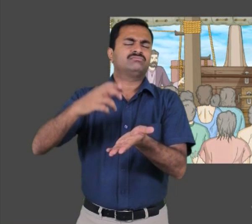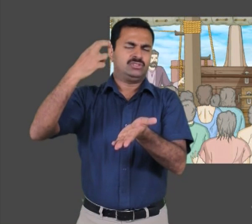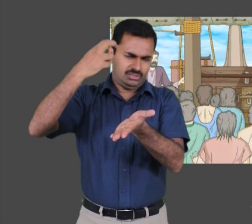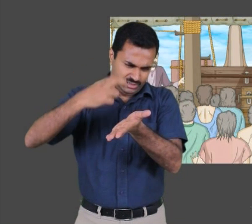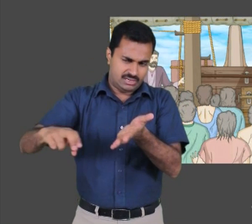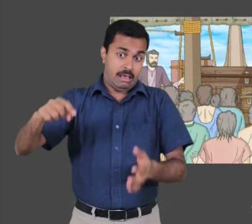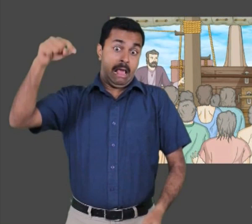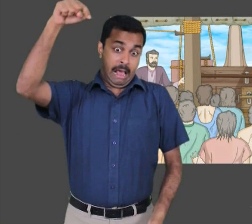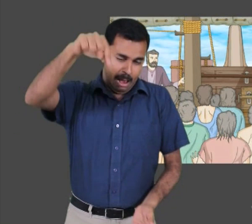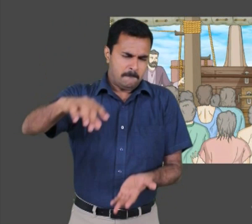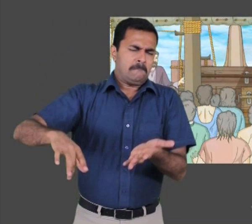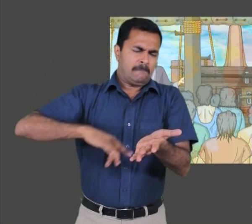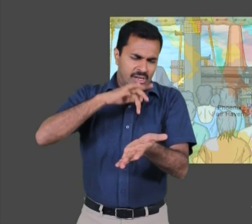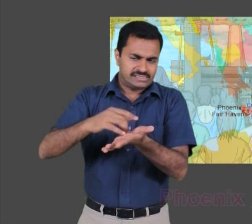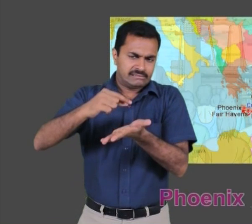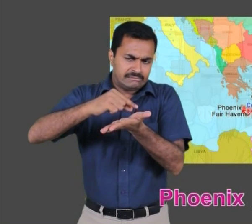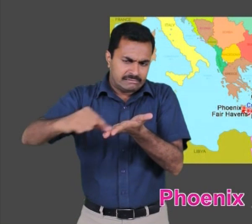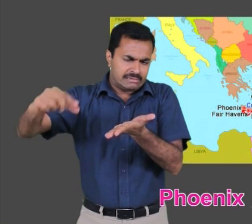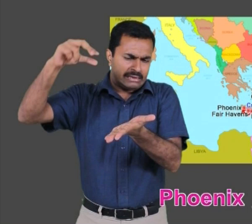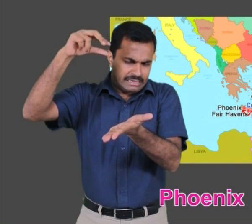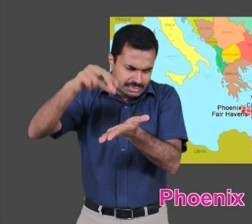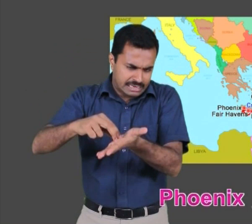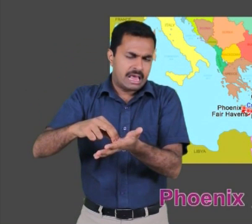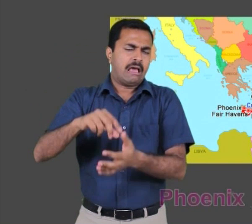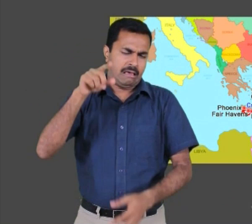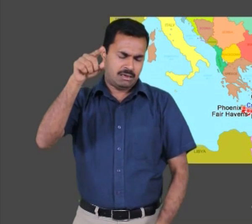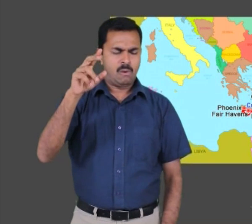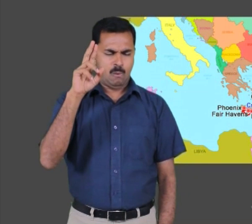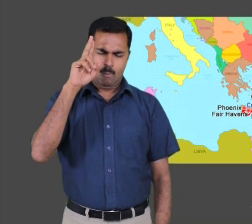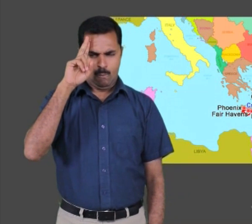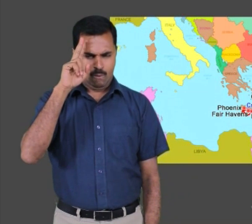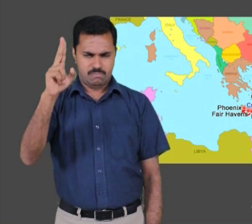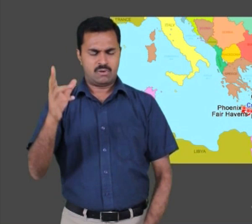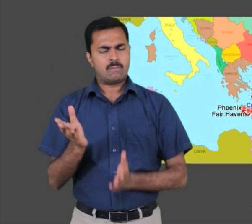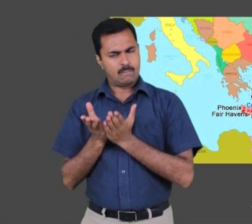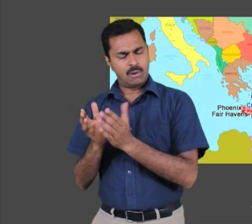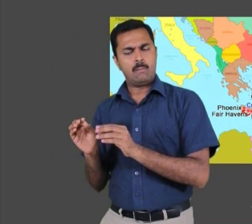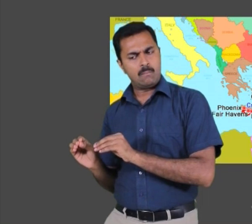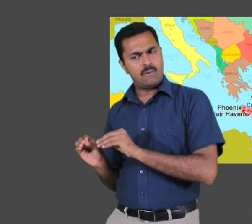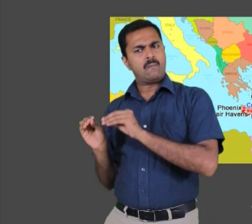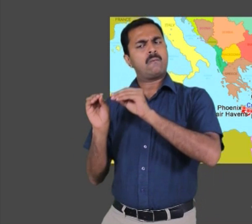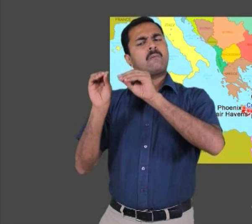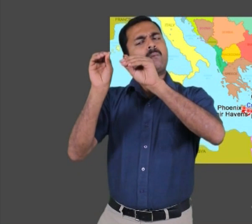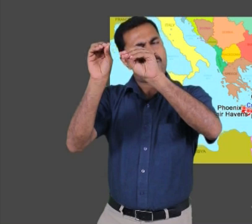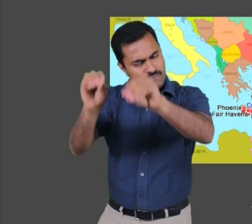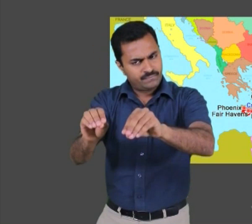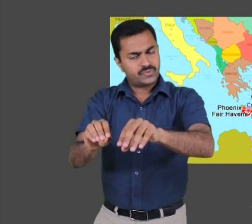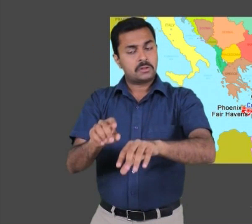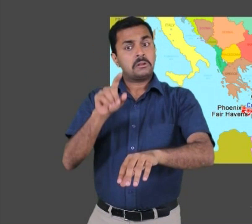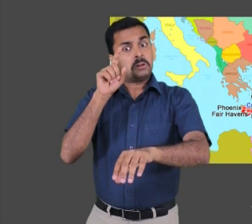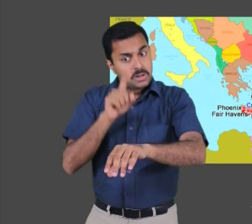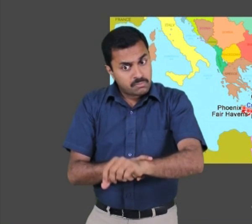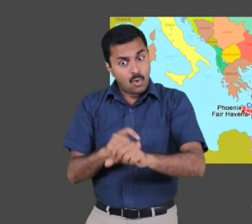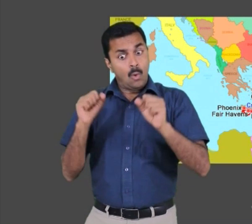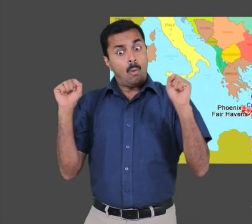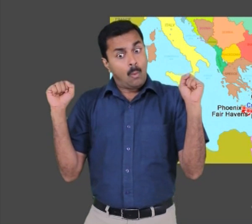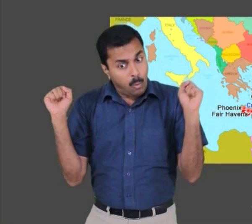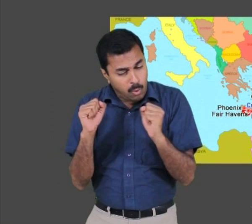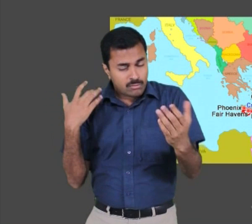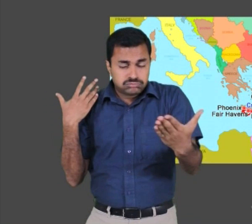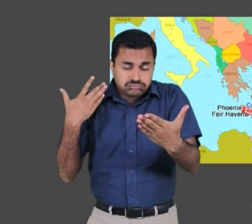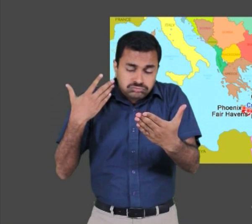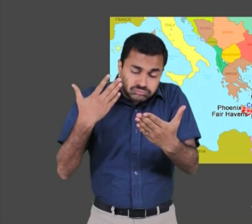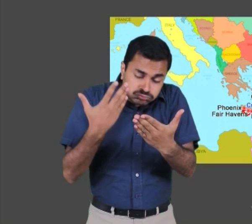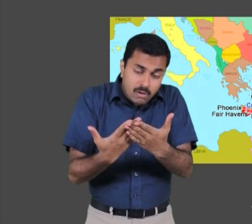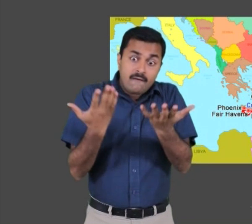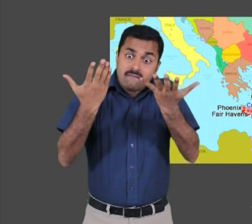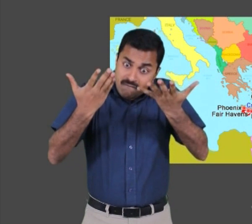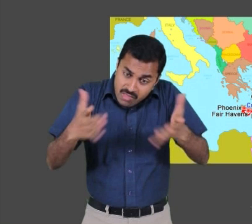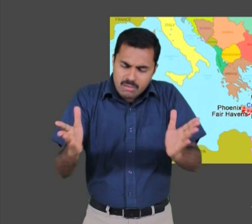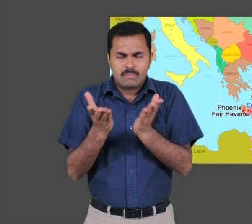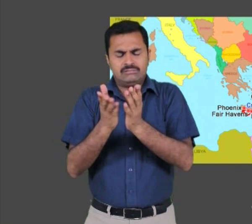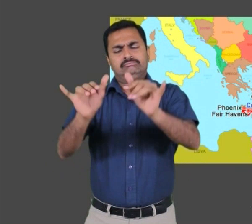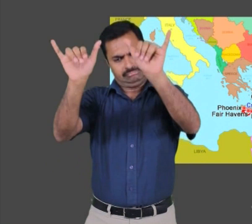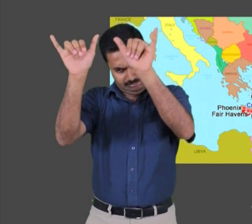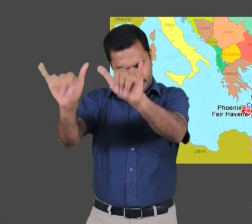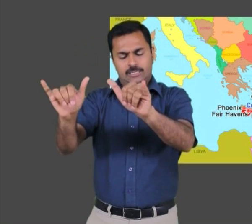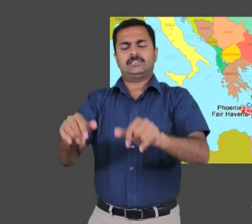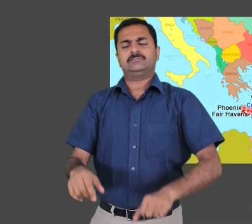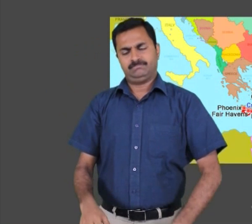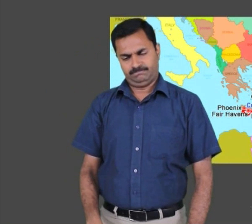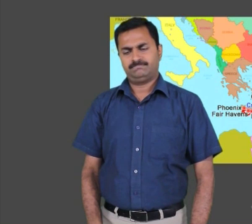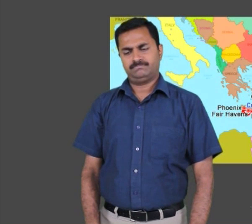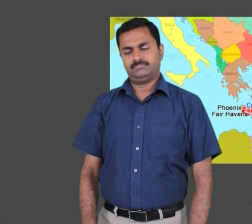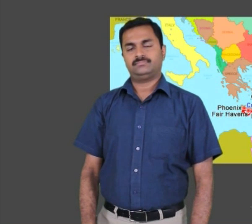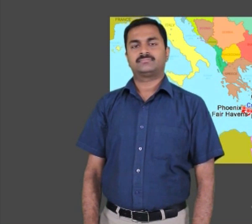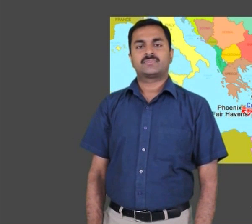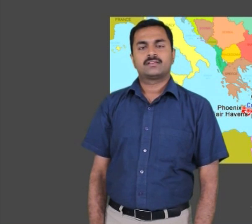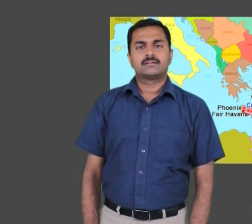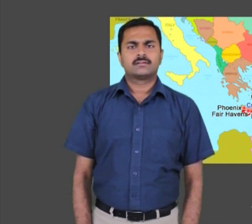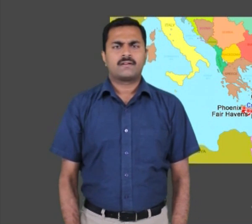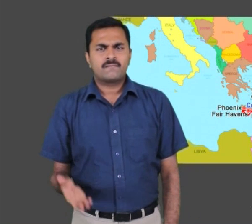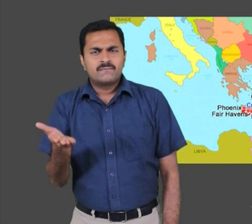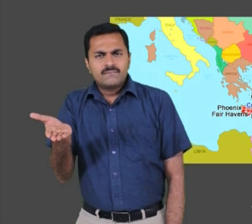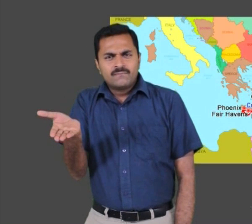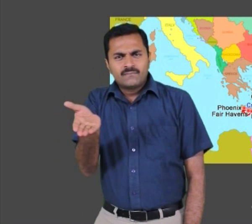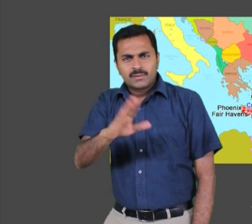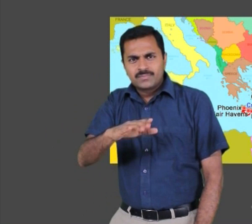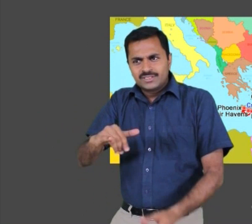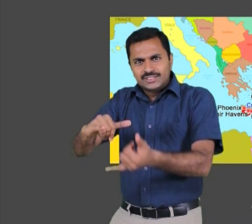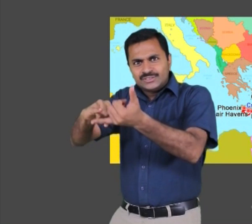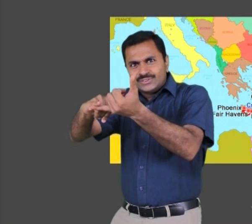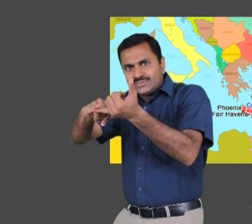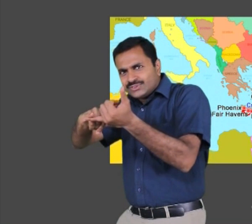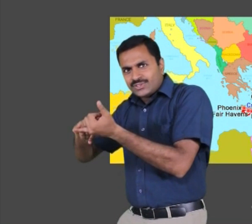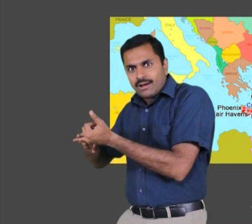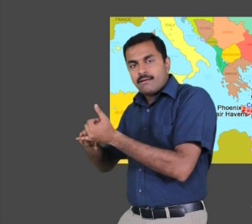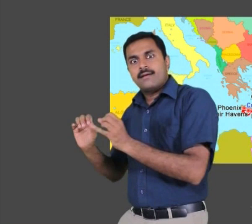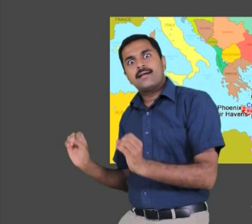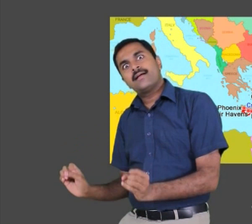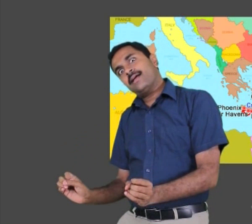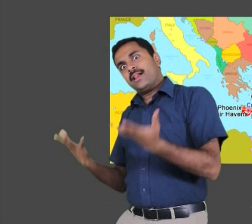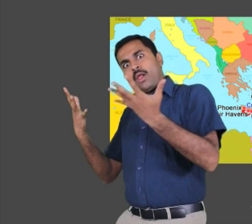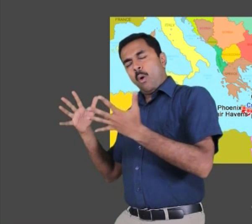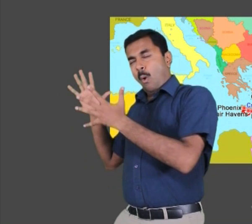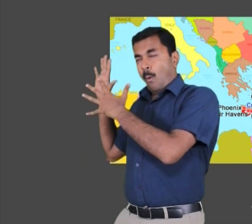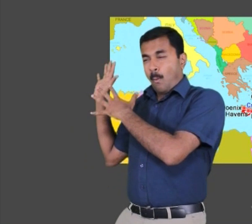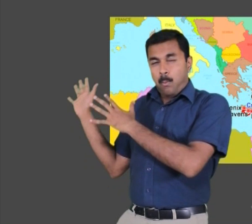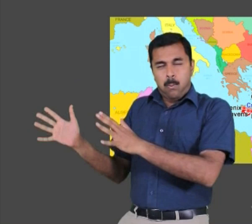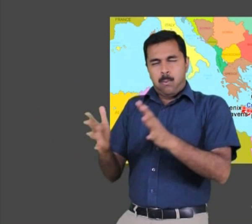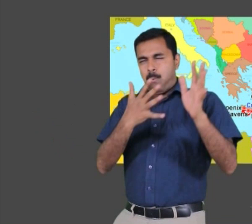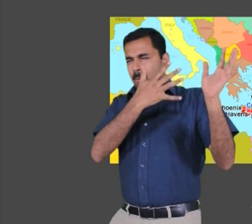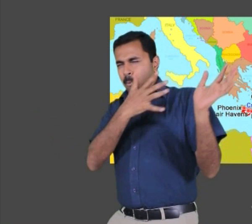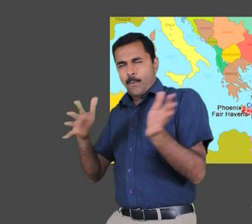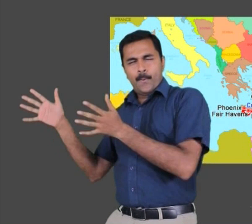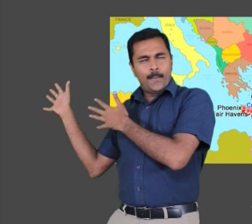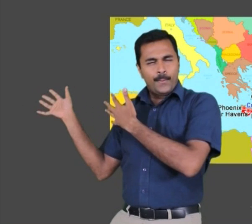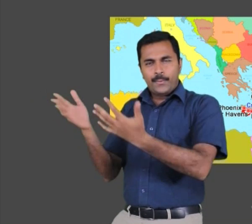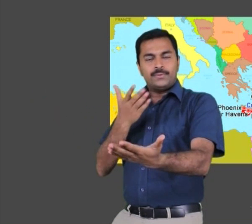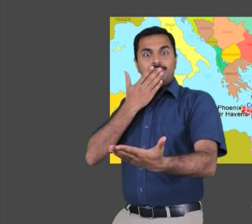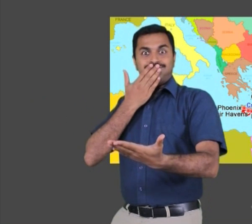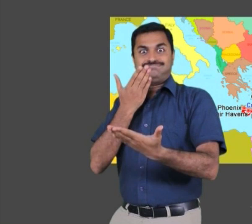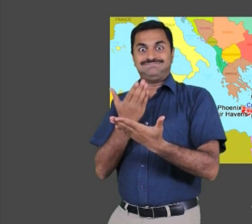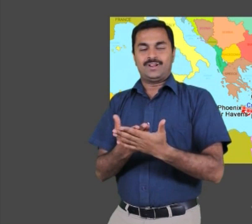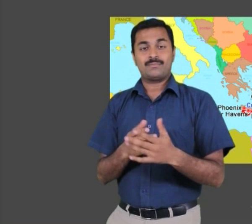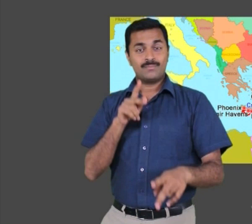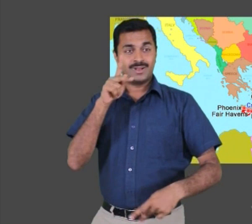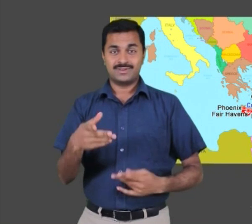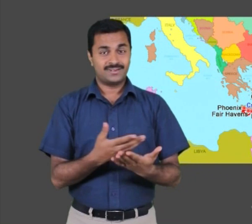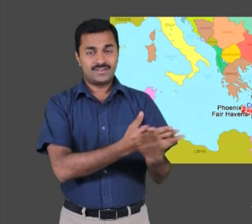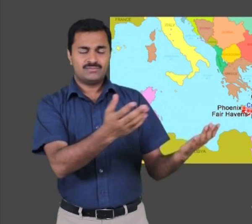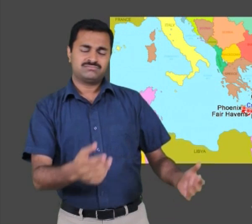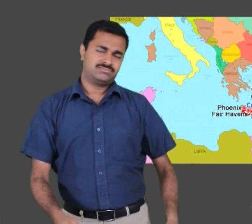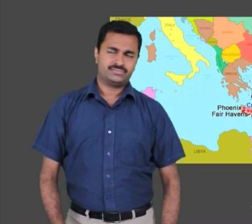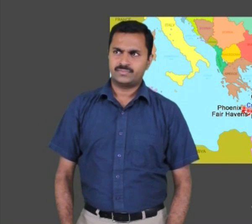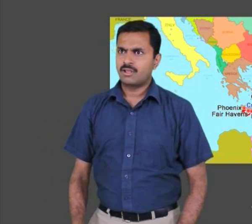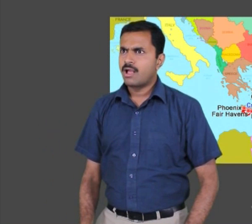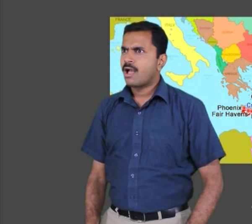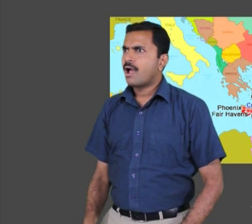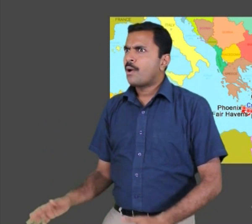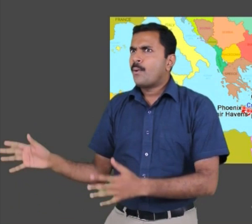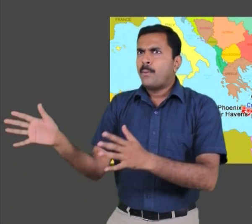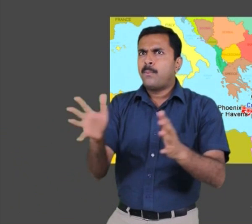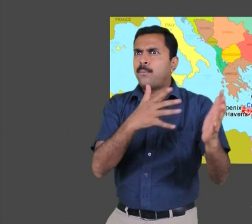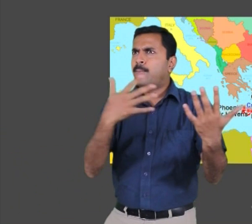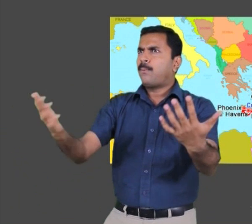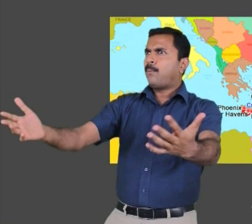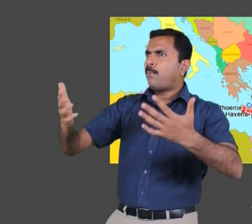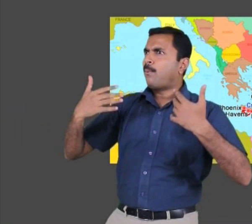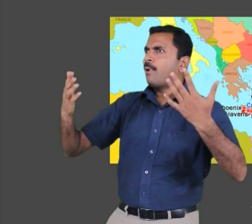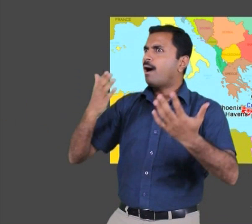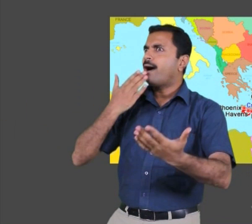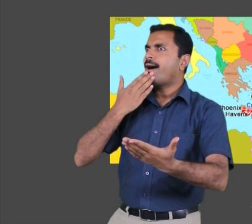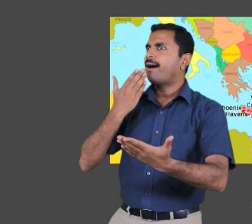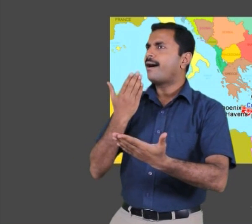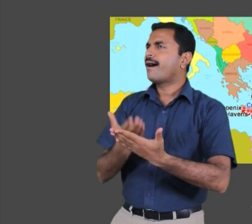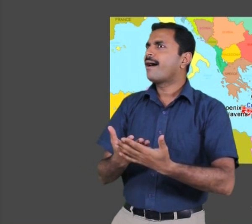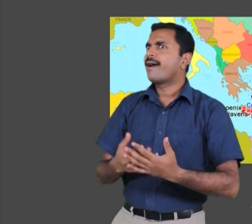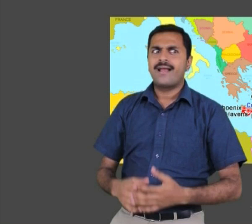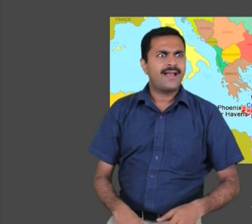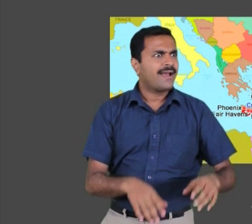Since the harbor was unsuitable to winter in, the majority decided to sail on, if somehow they could reach Phoenix to winter there.